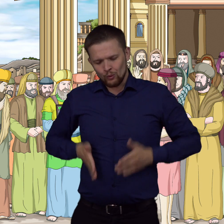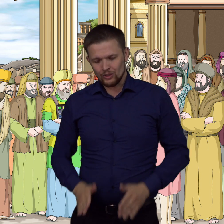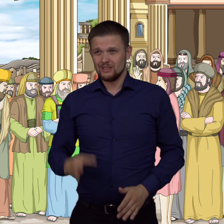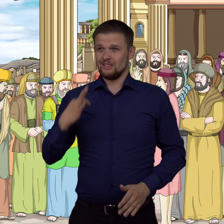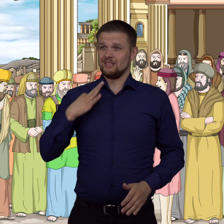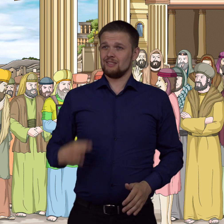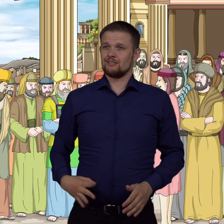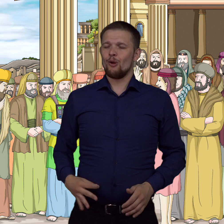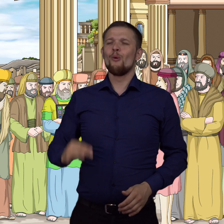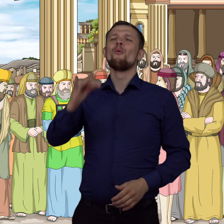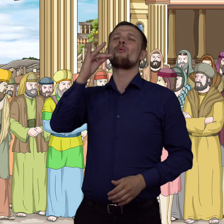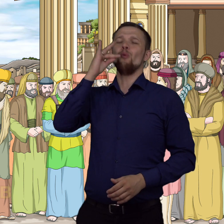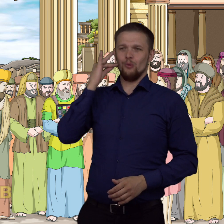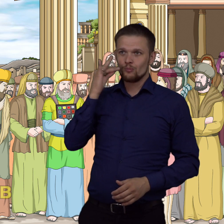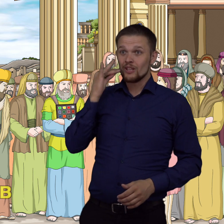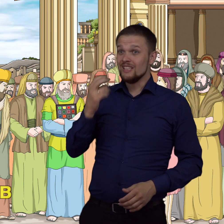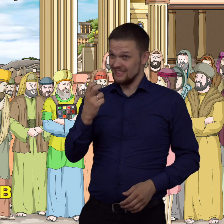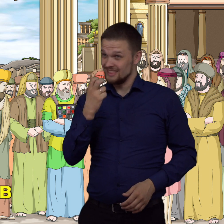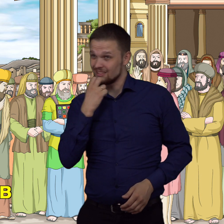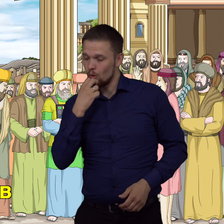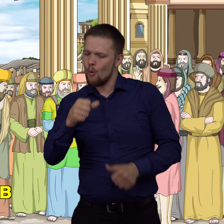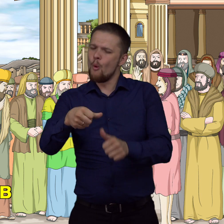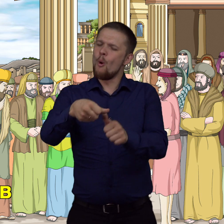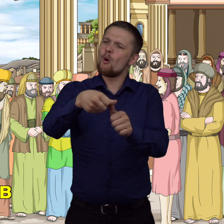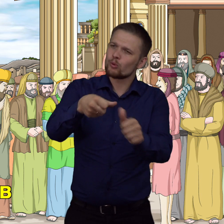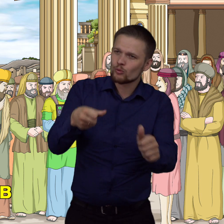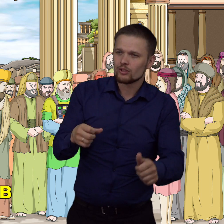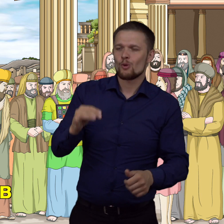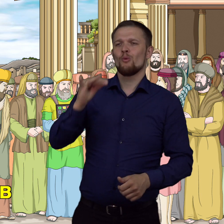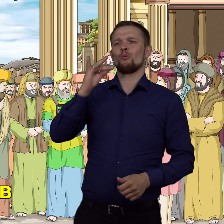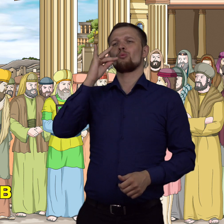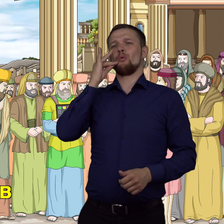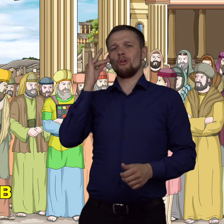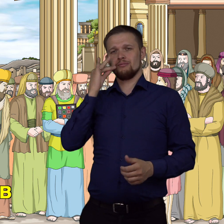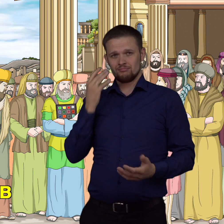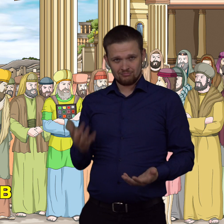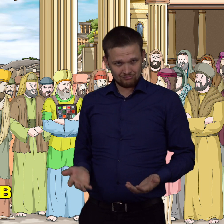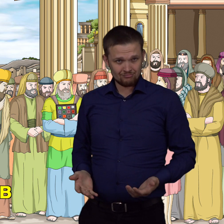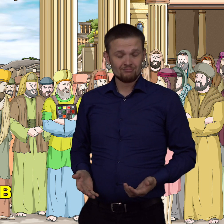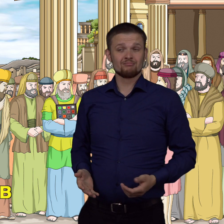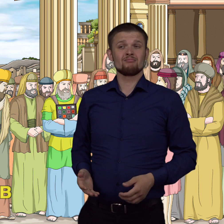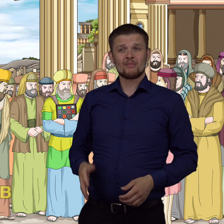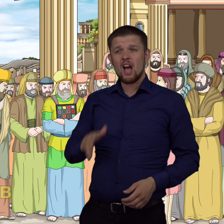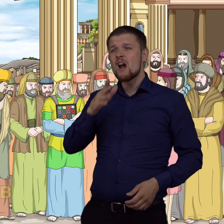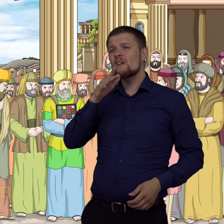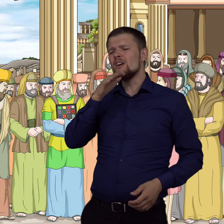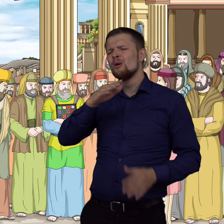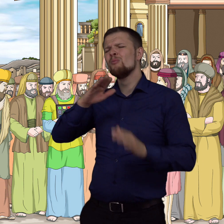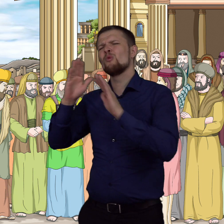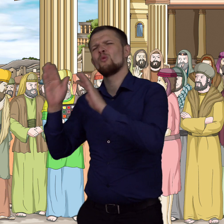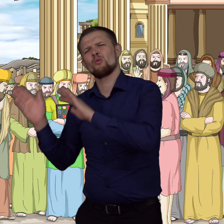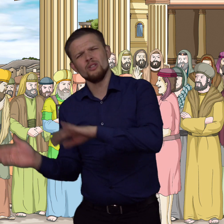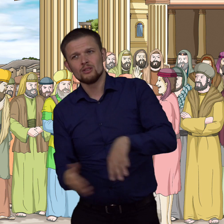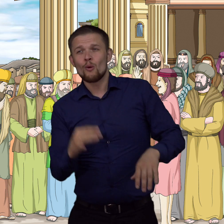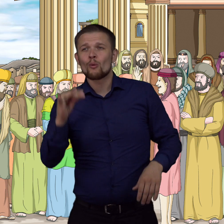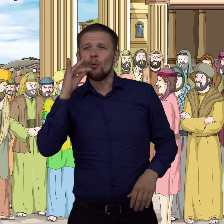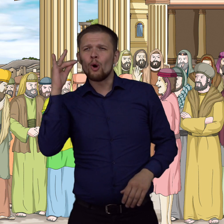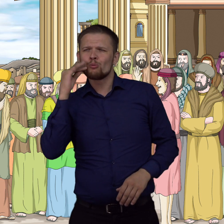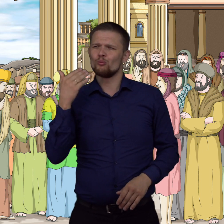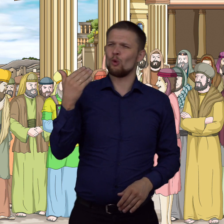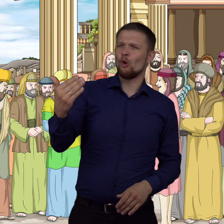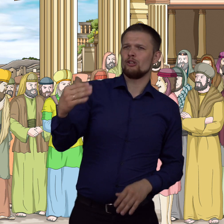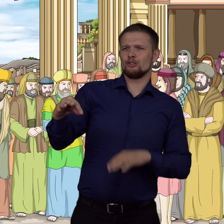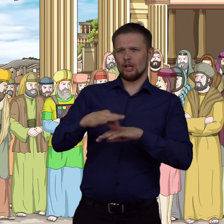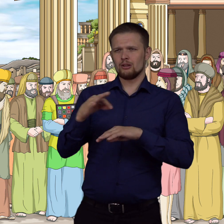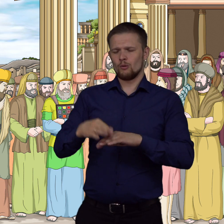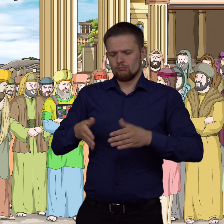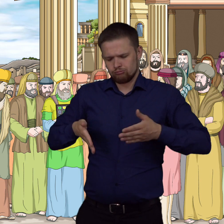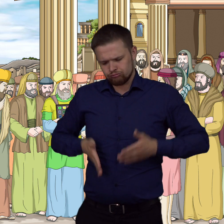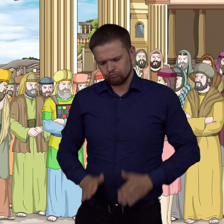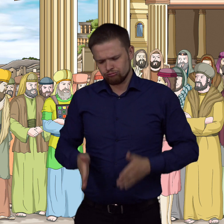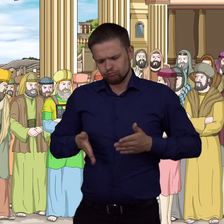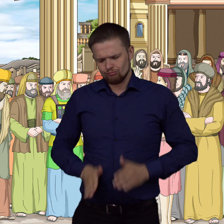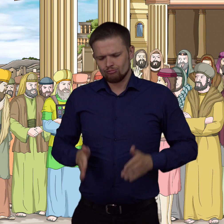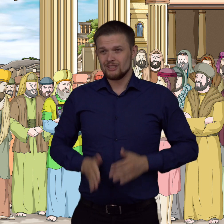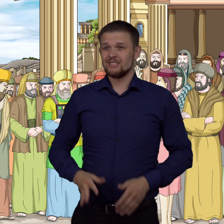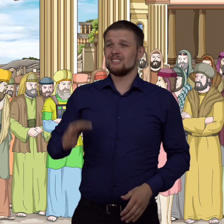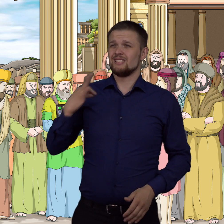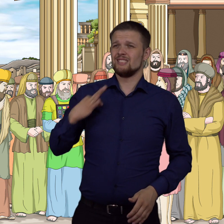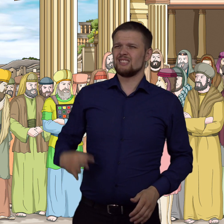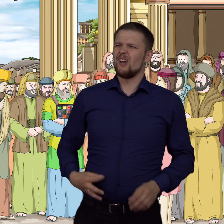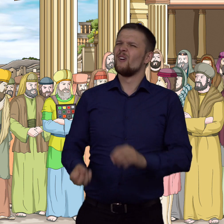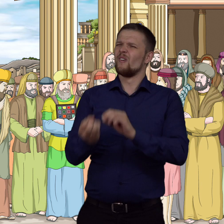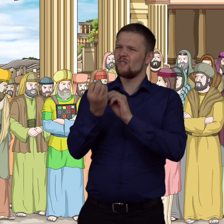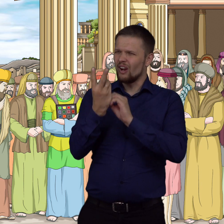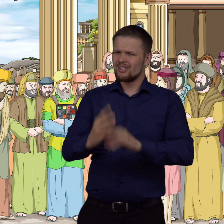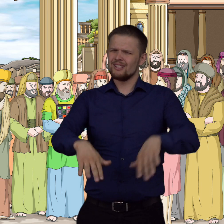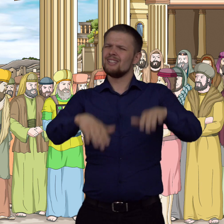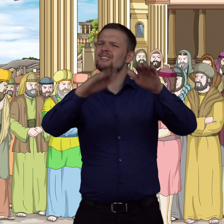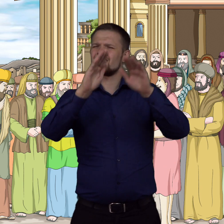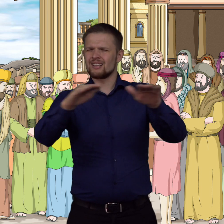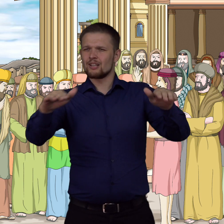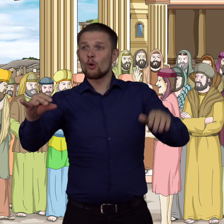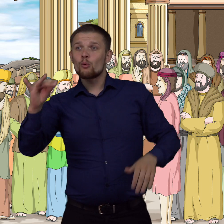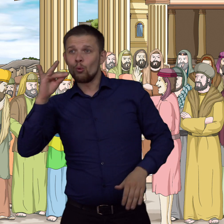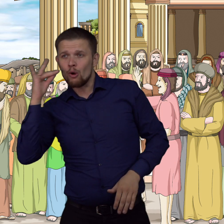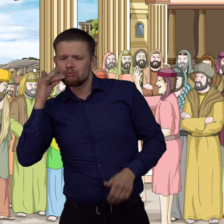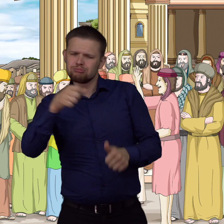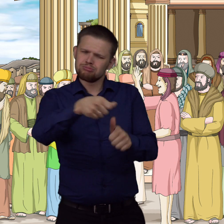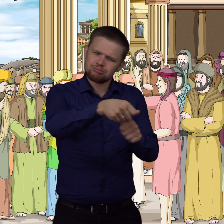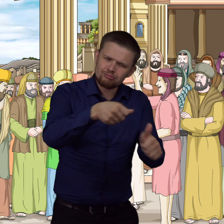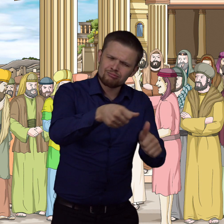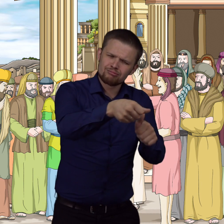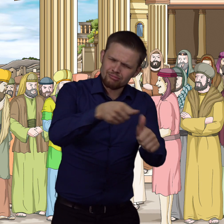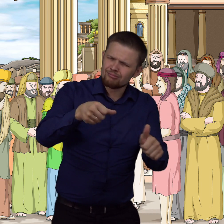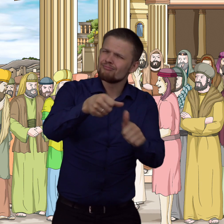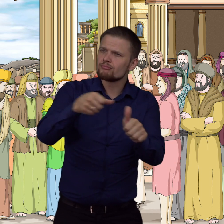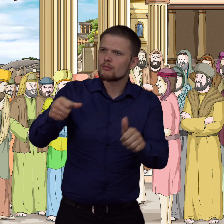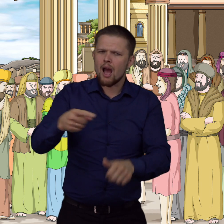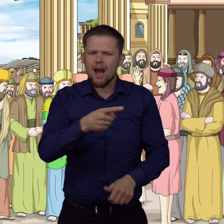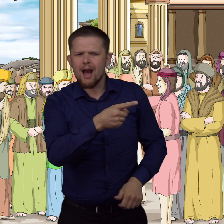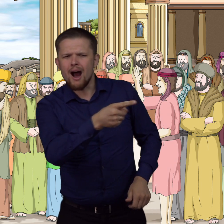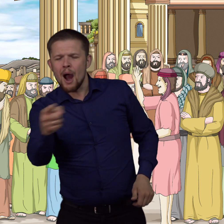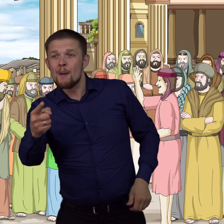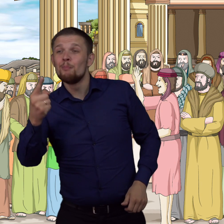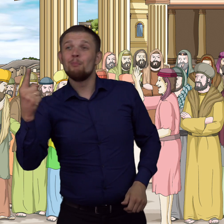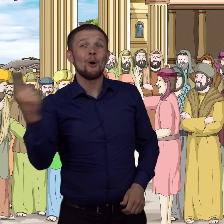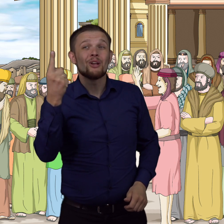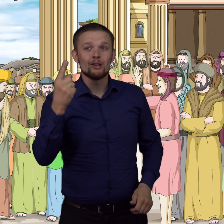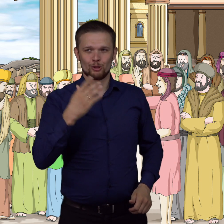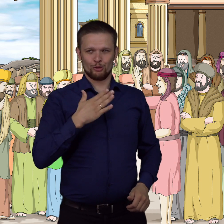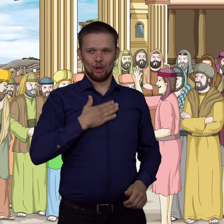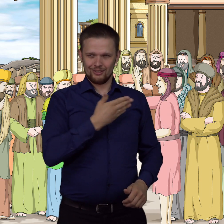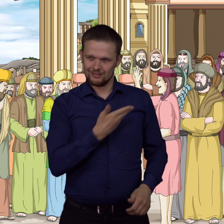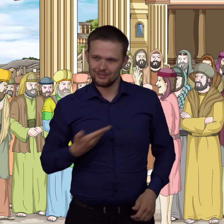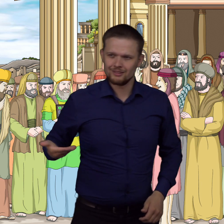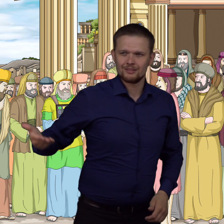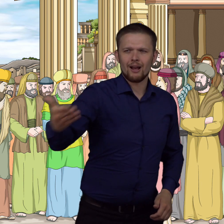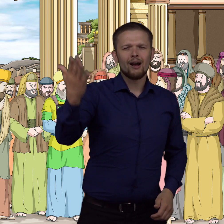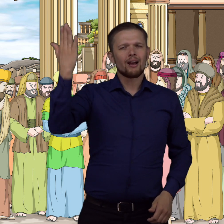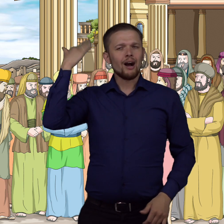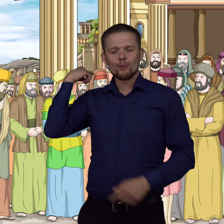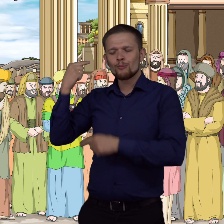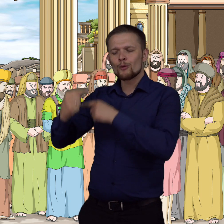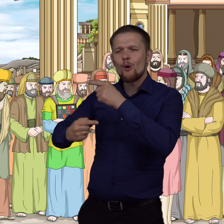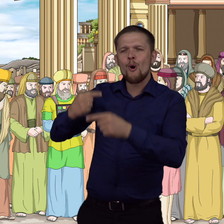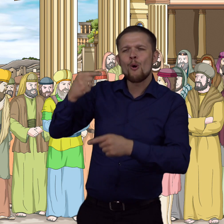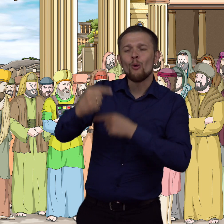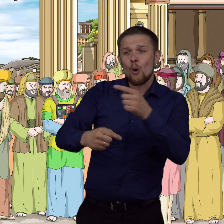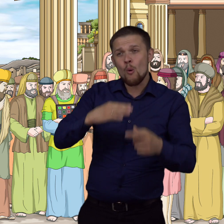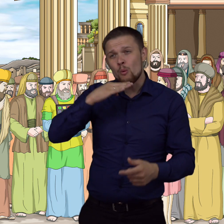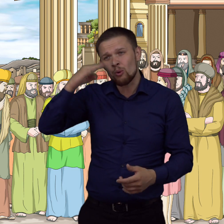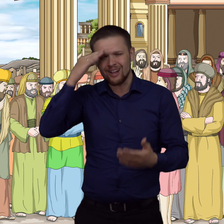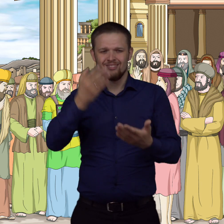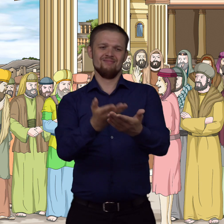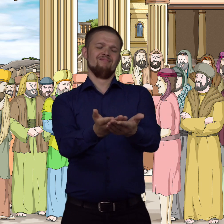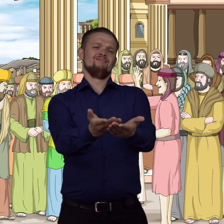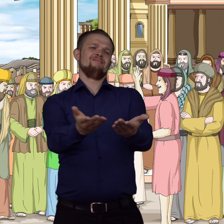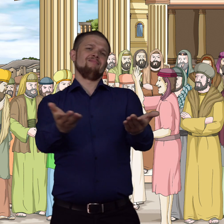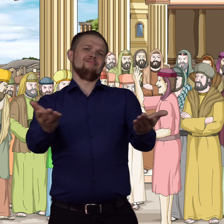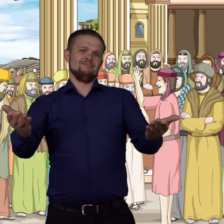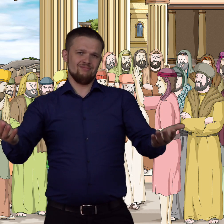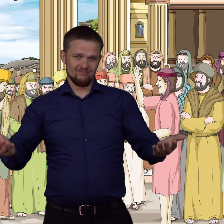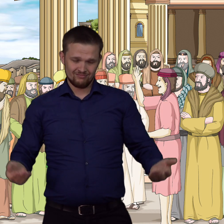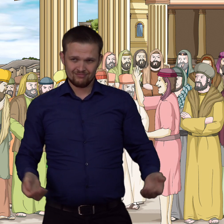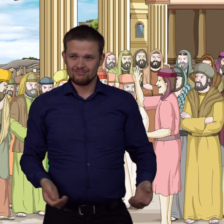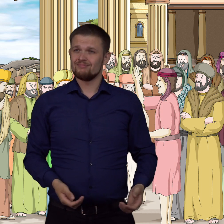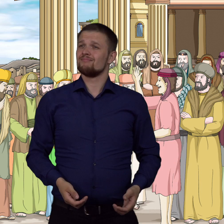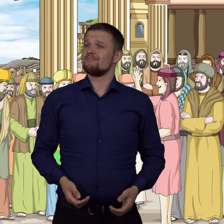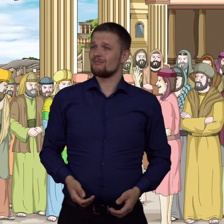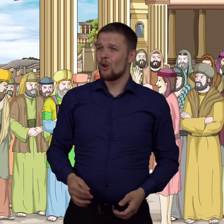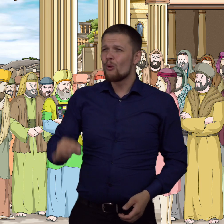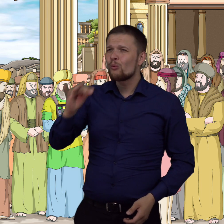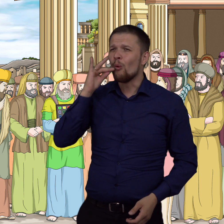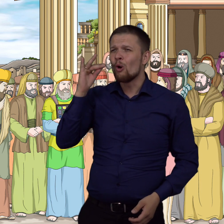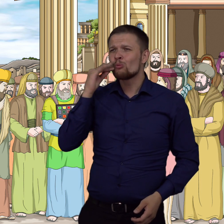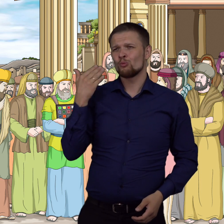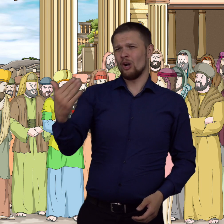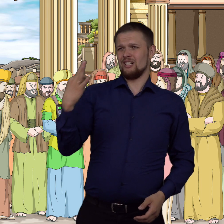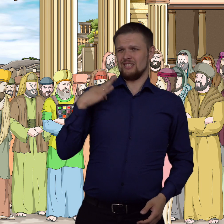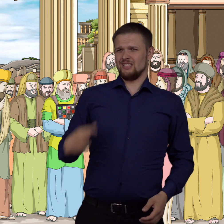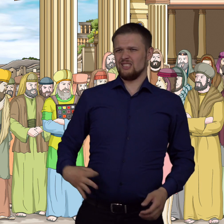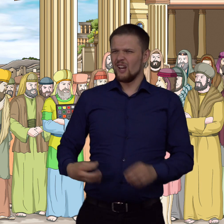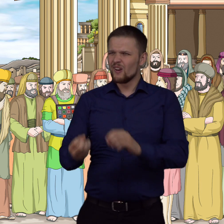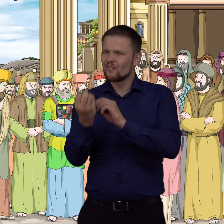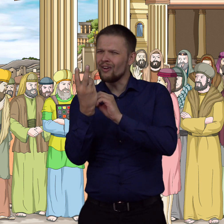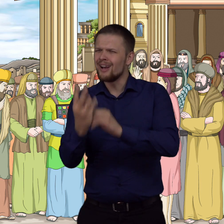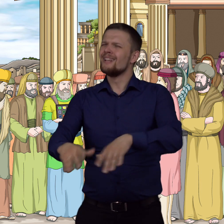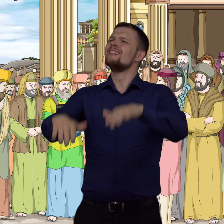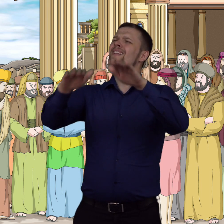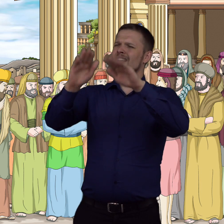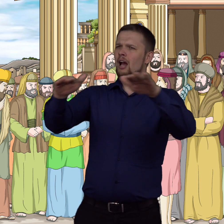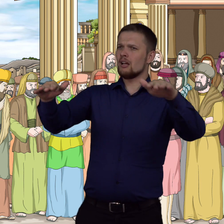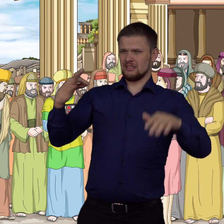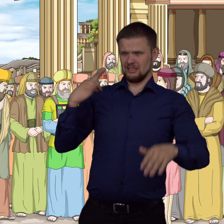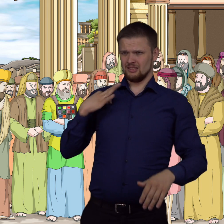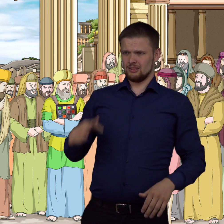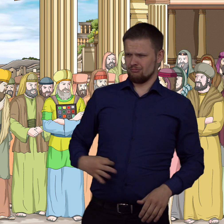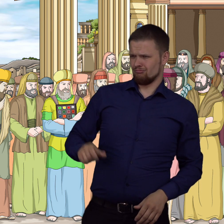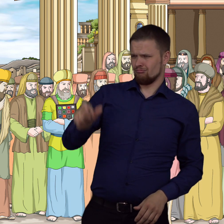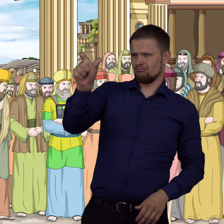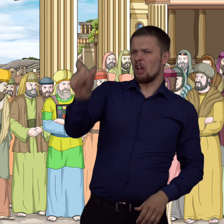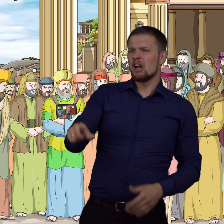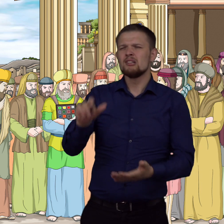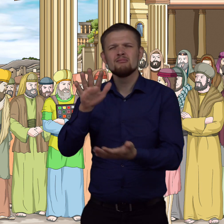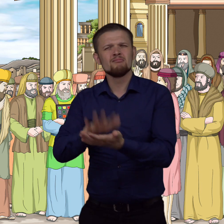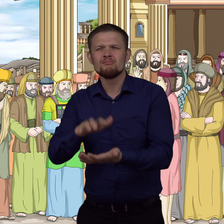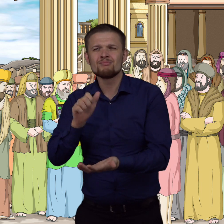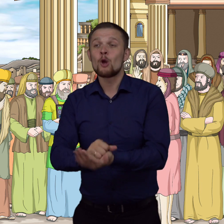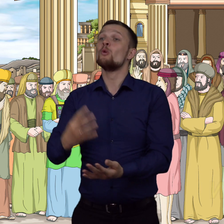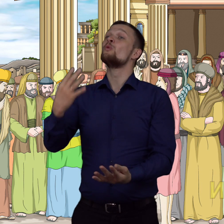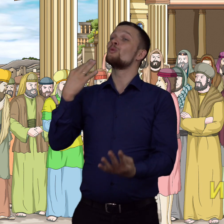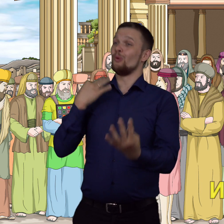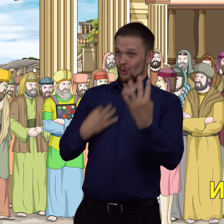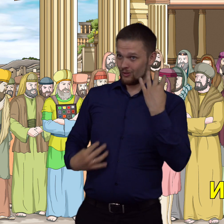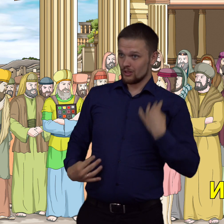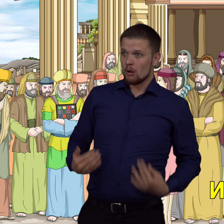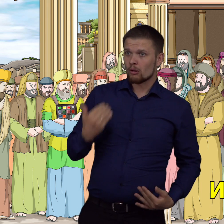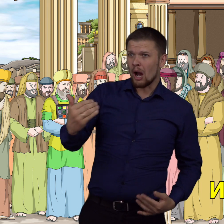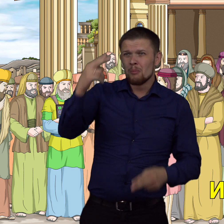And Isaac became the father of Jacob, and Jacob of the twelve patriarchs.